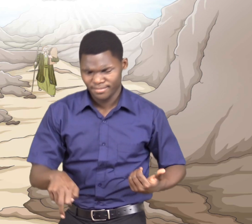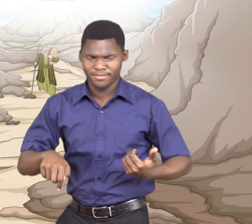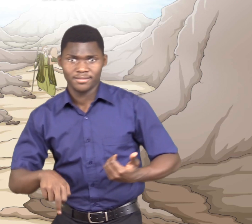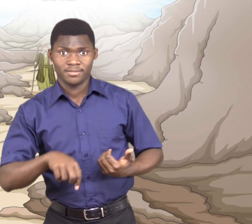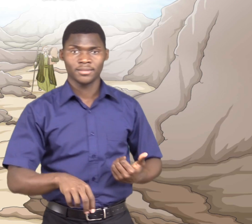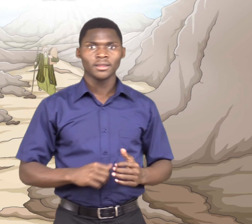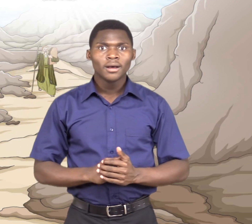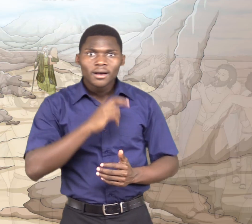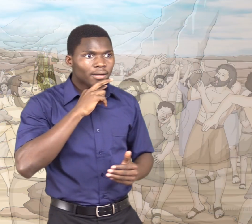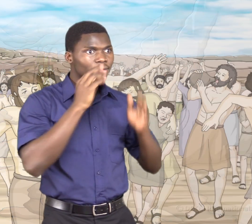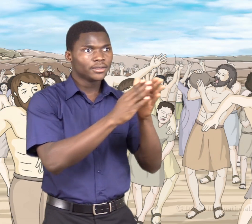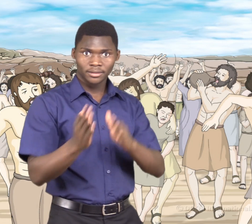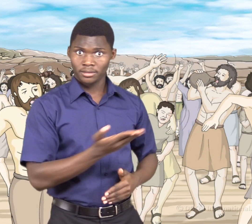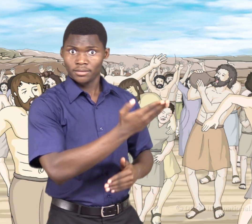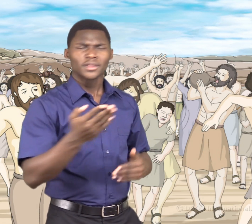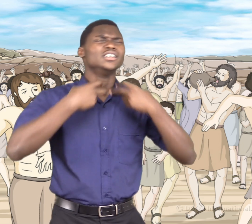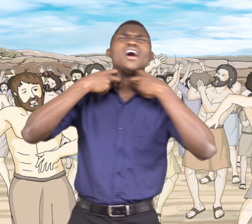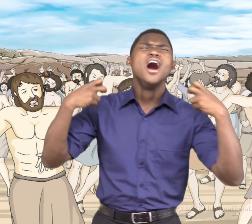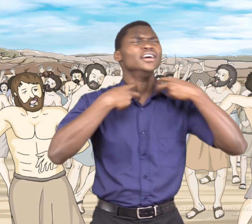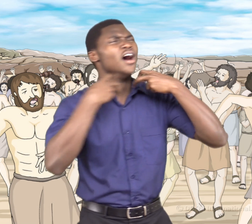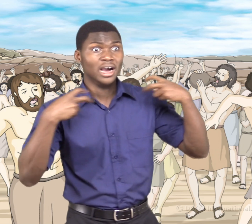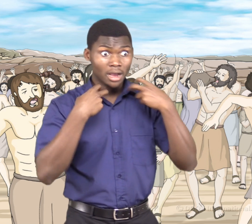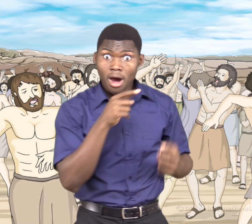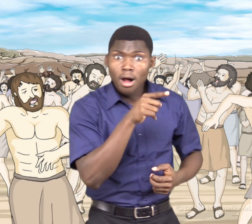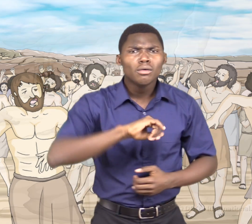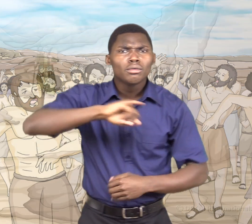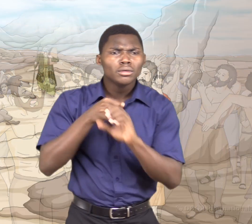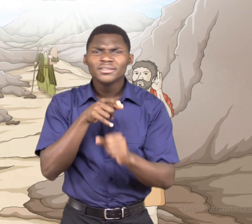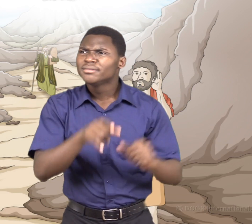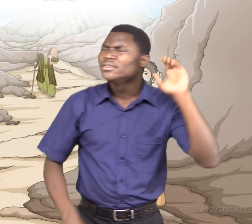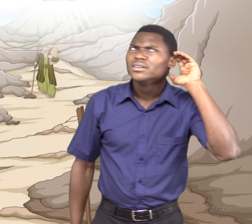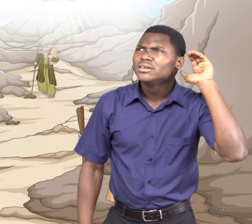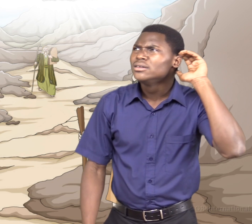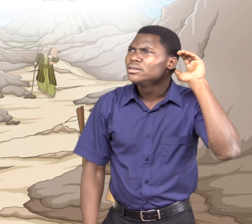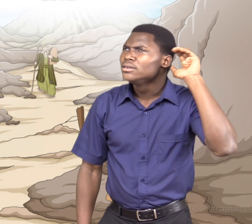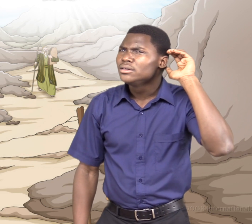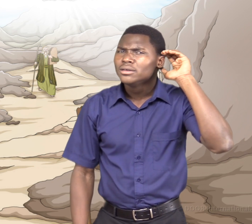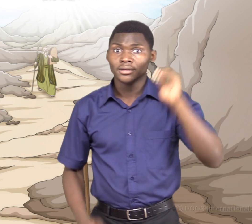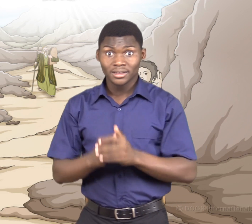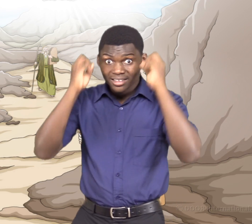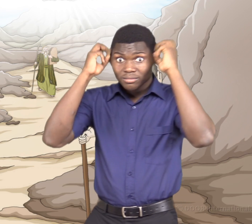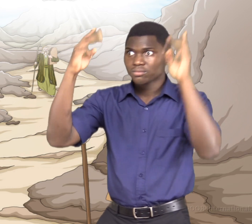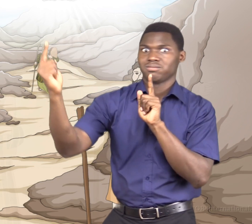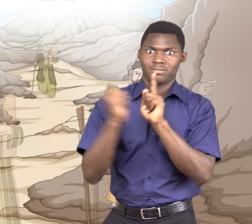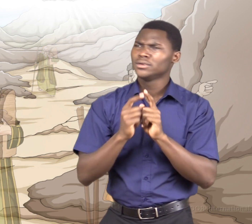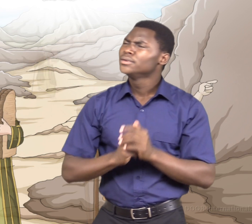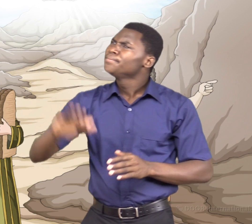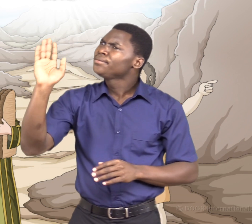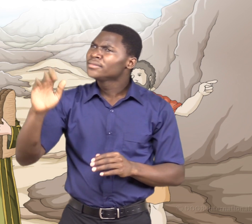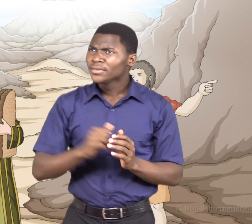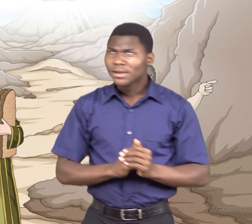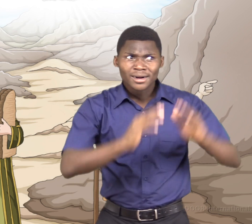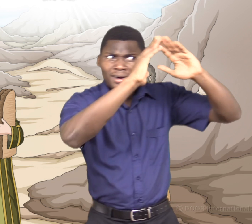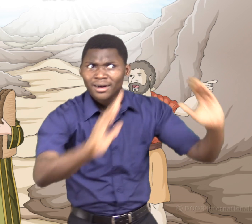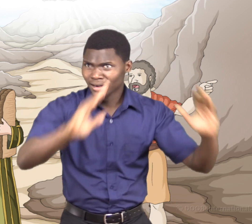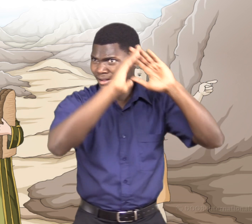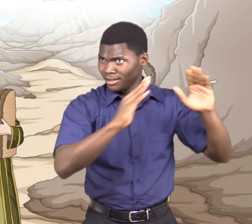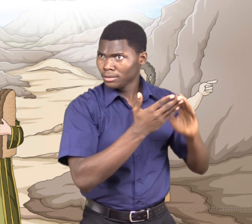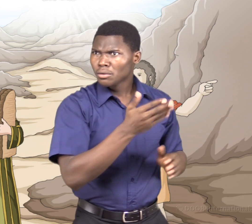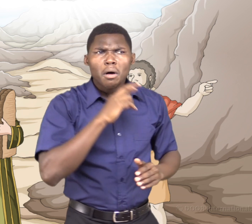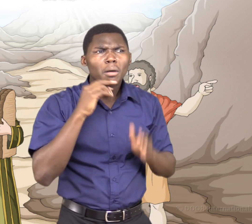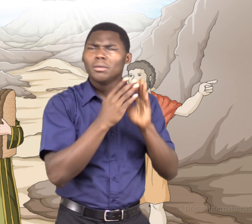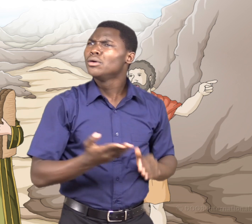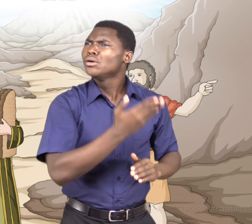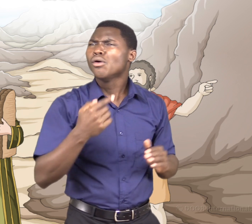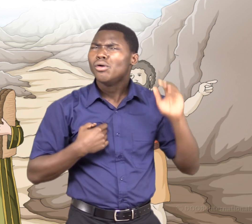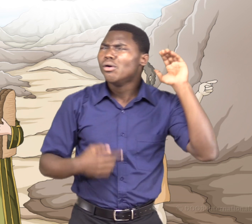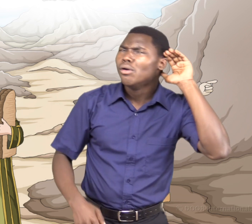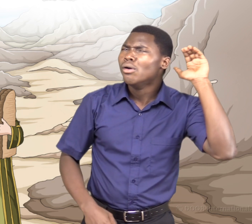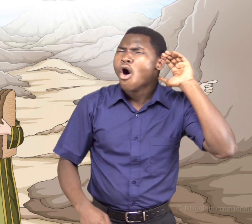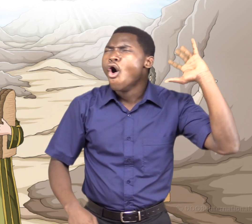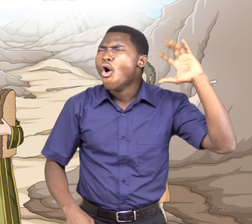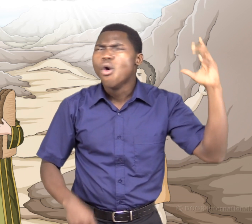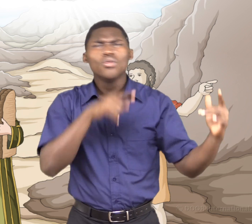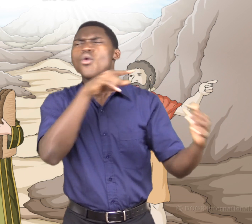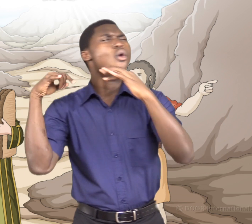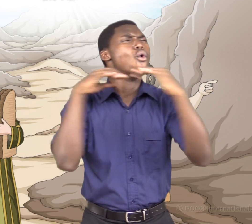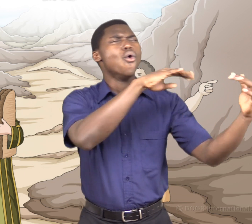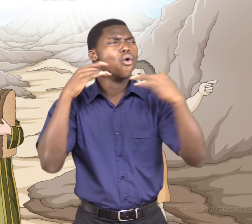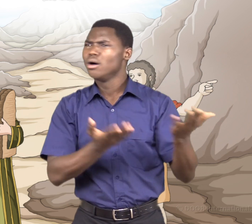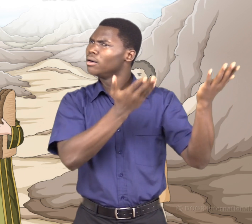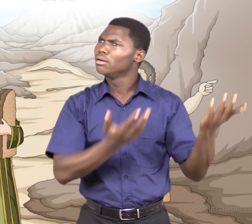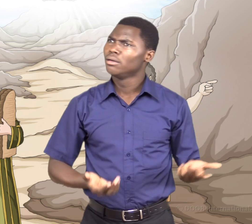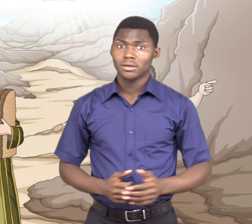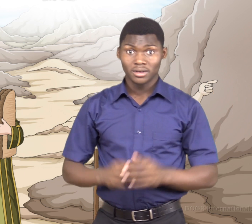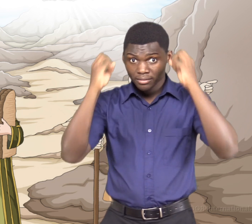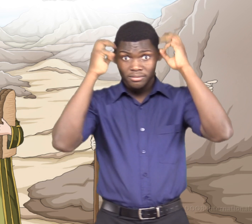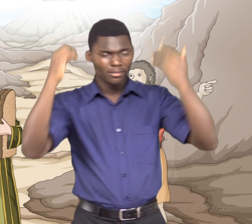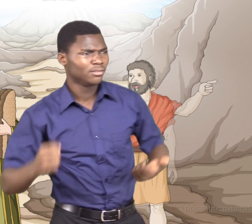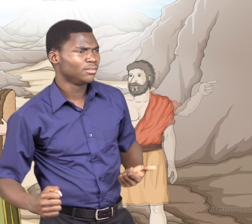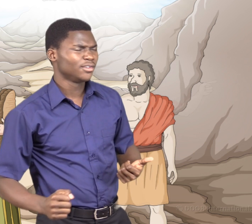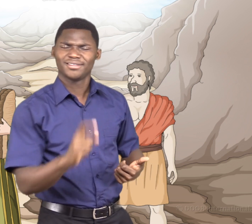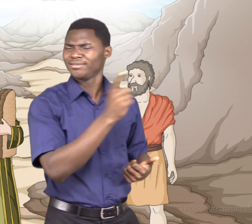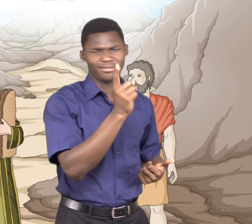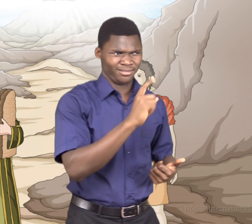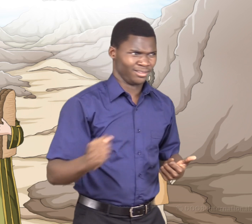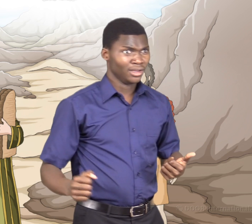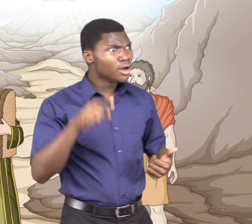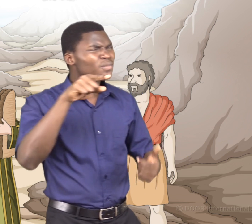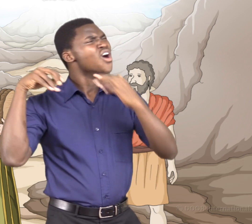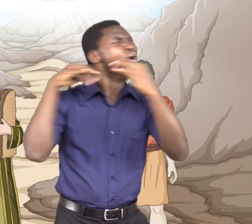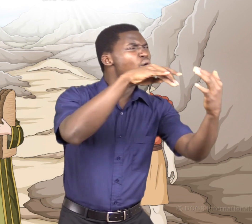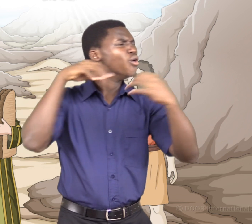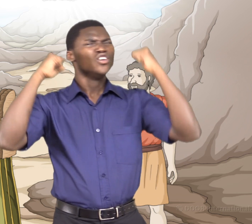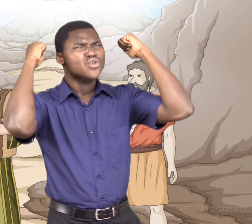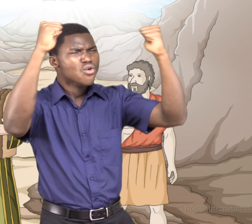When Joshua heard the sound of the people shouting, he said to Moses, “The sound of war is in the camp.”